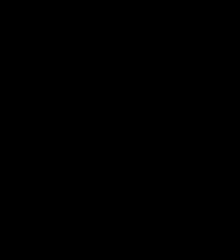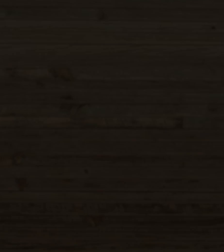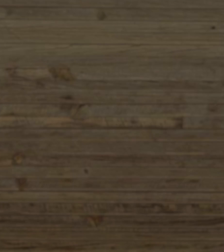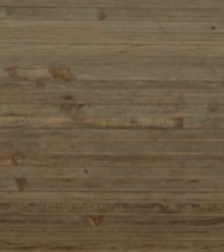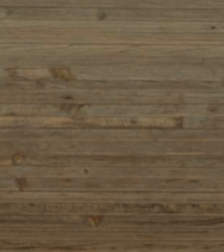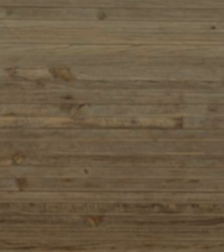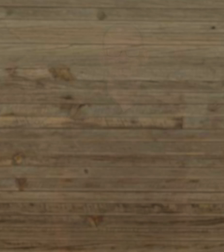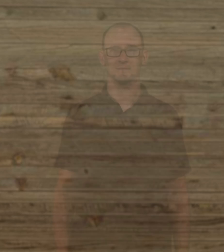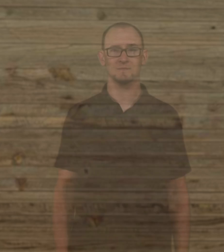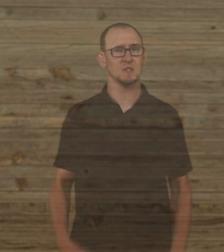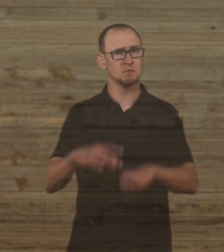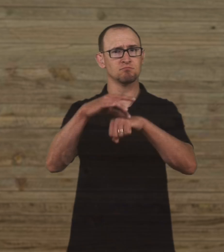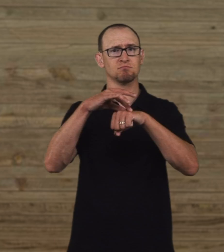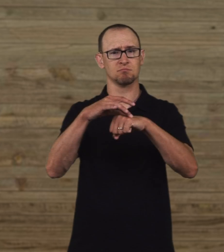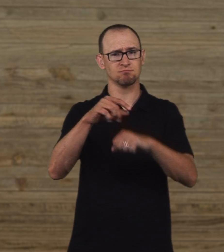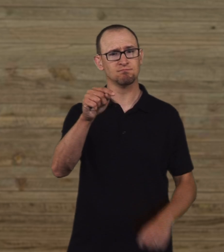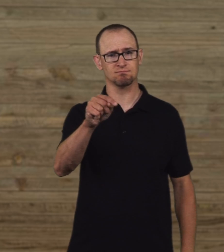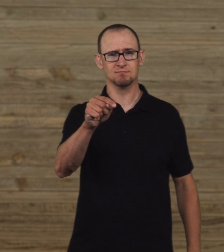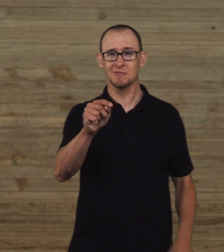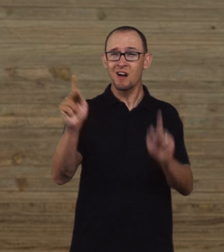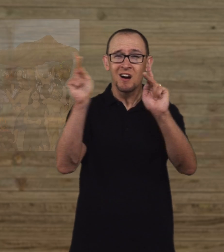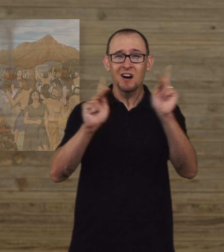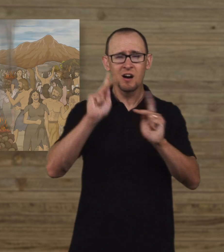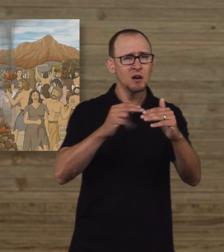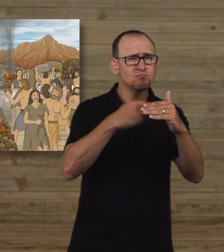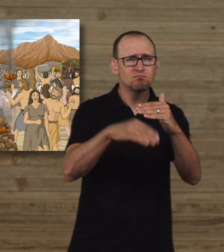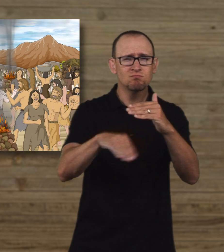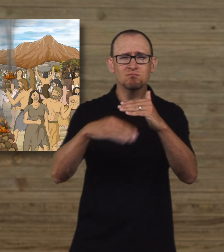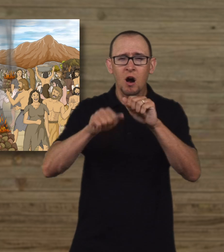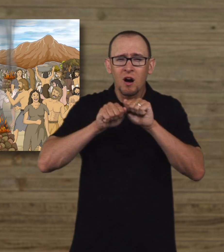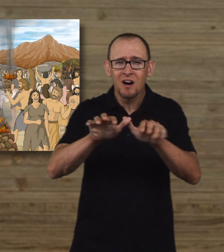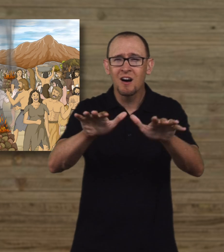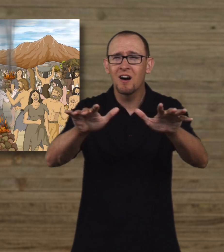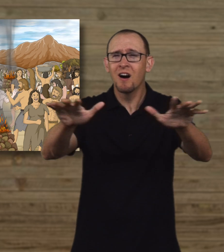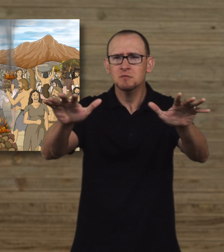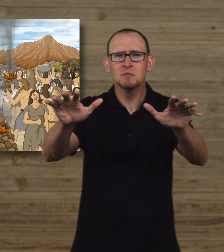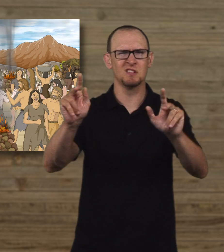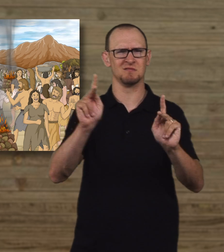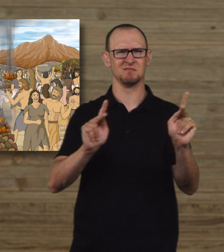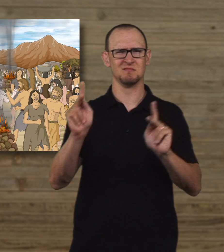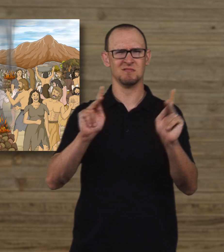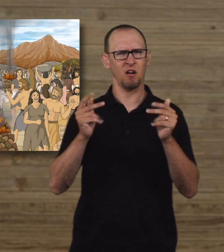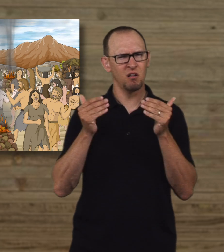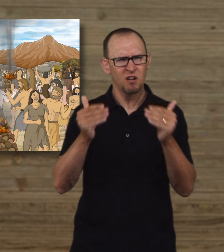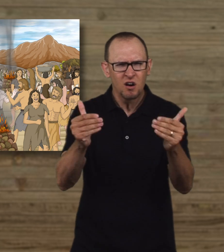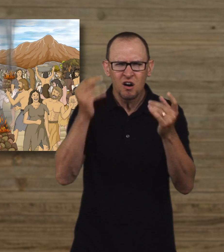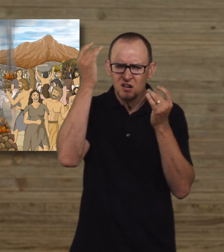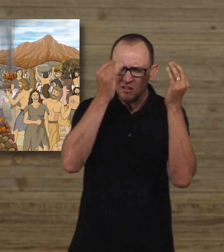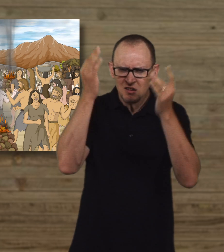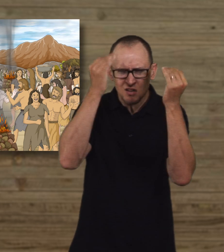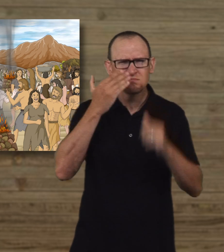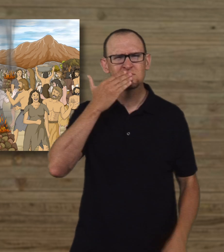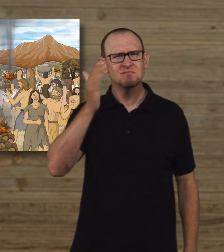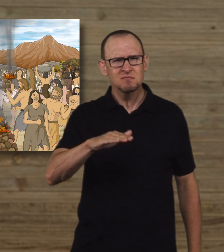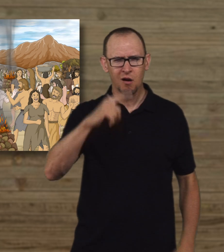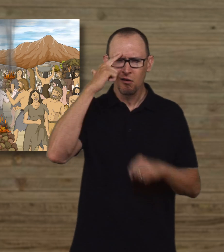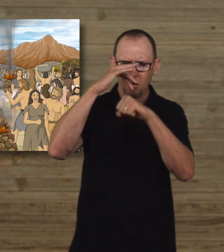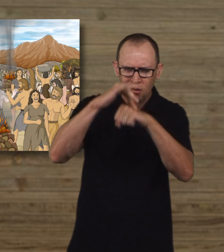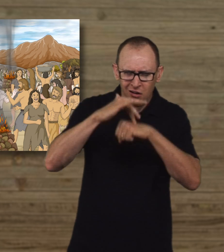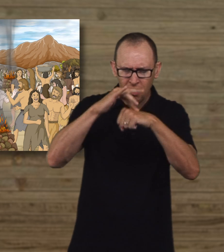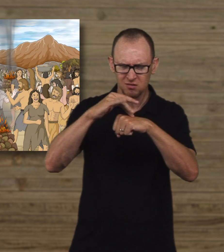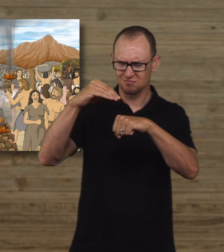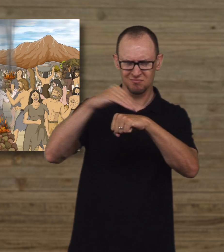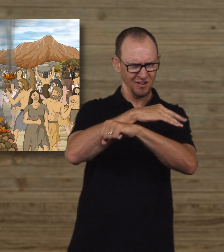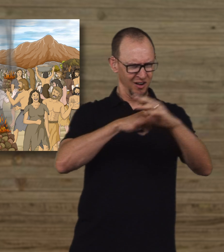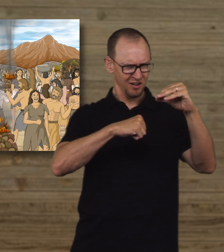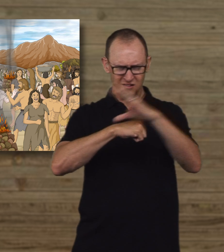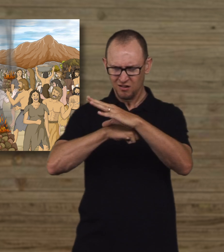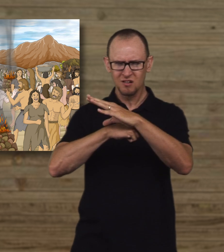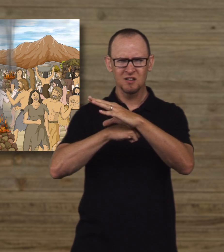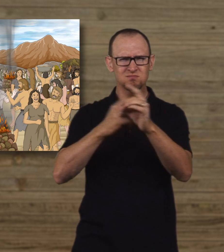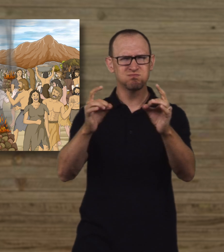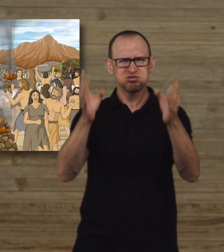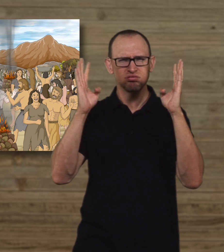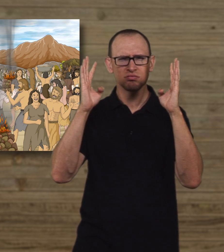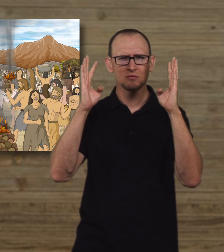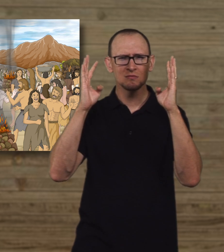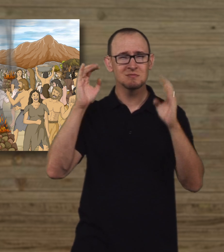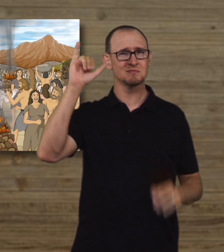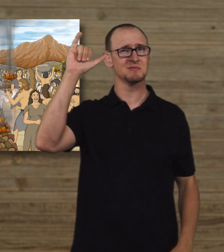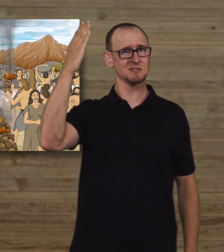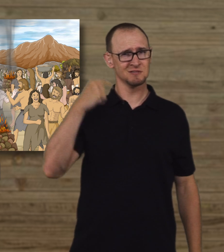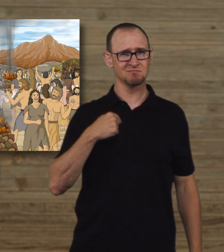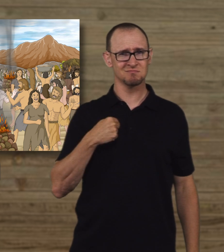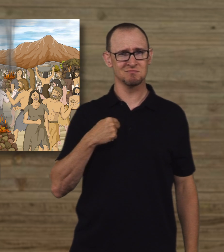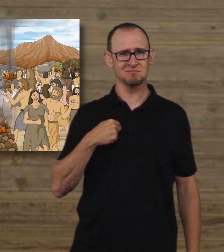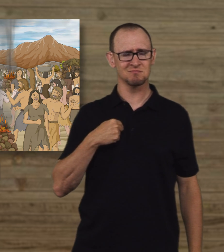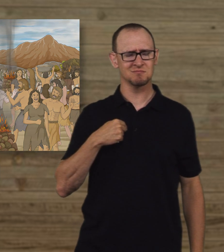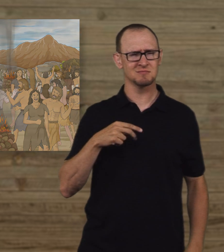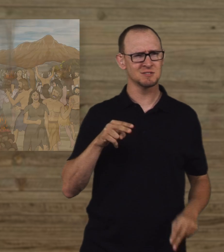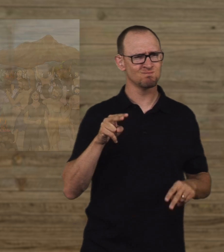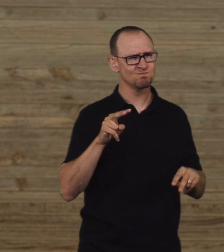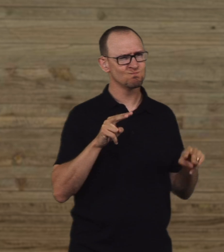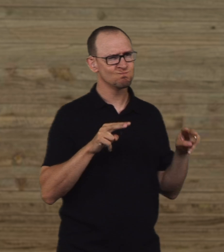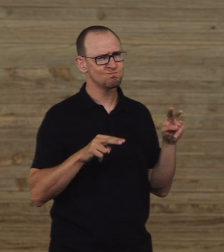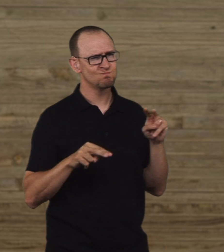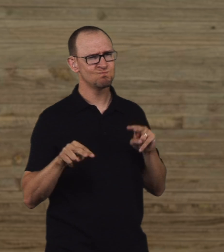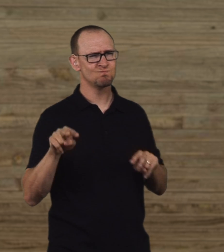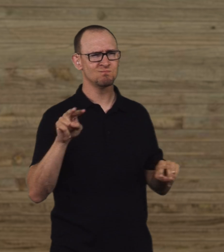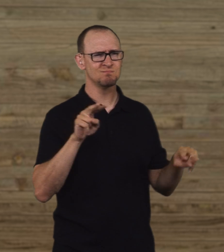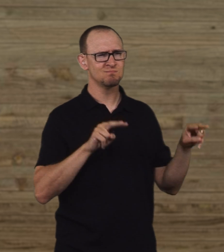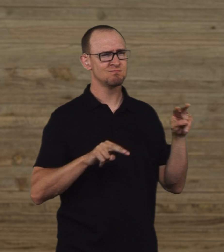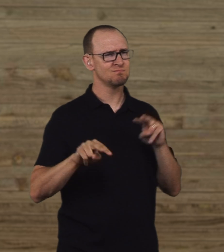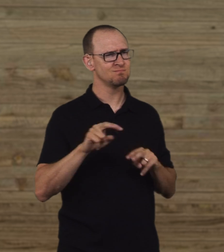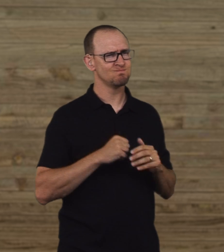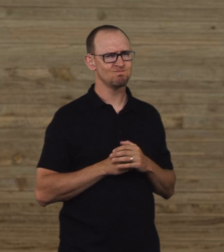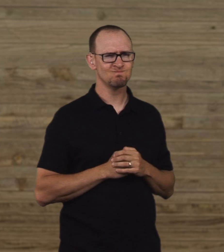So the LORD said, “My Spirit will not contend with man forever, for he is mortal; his days shall be 120 years.”